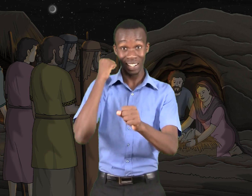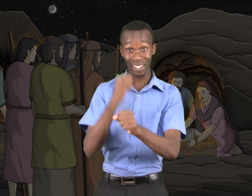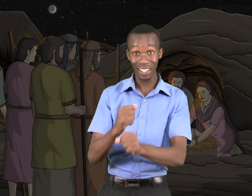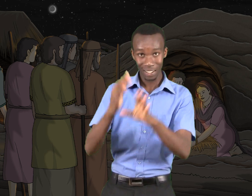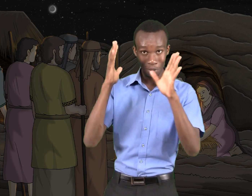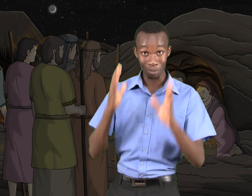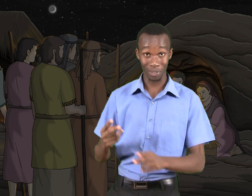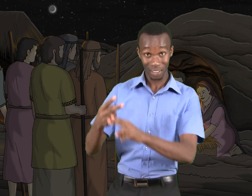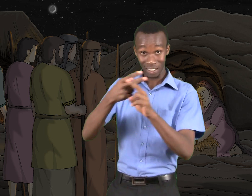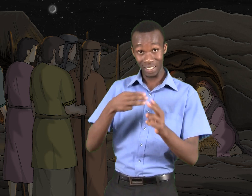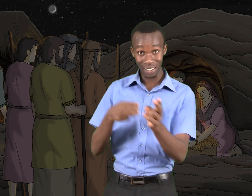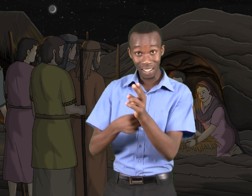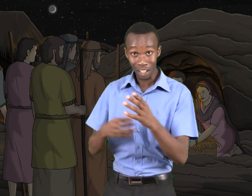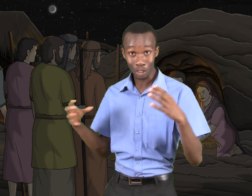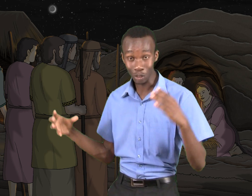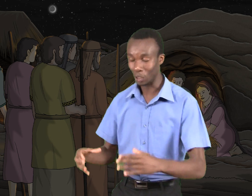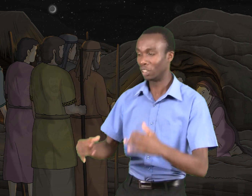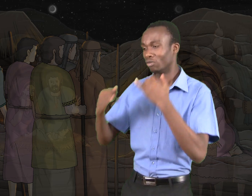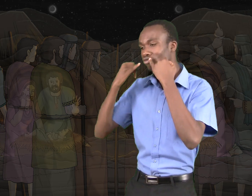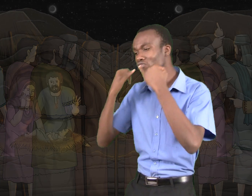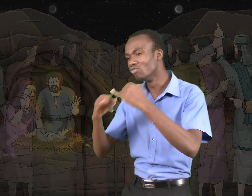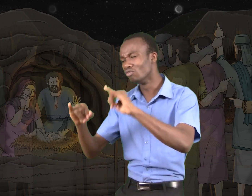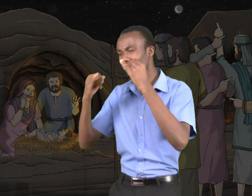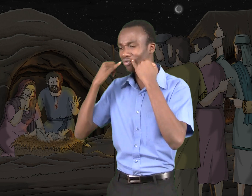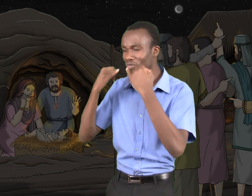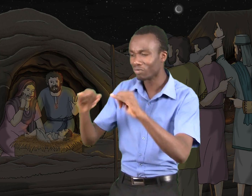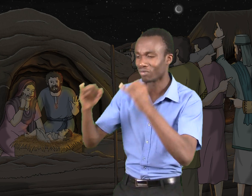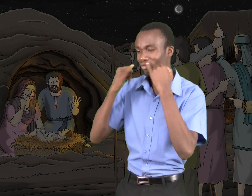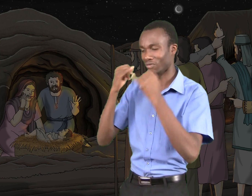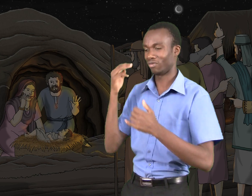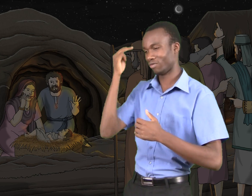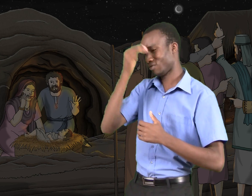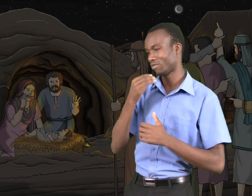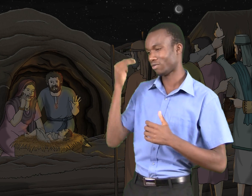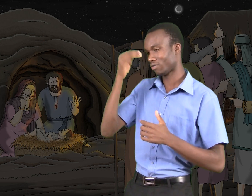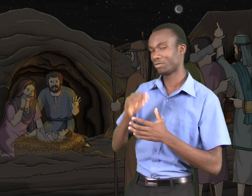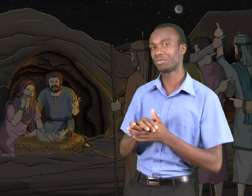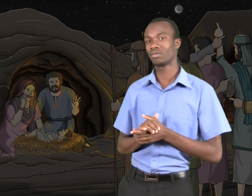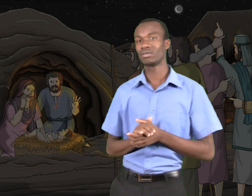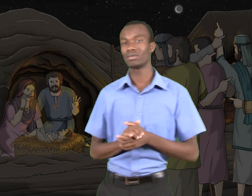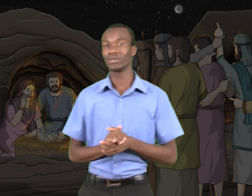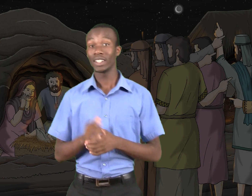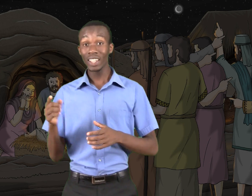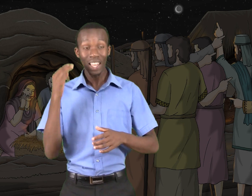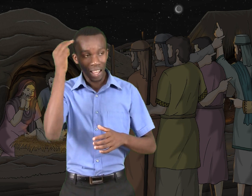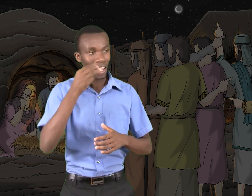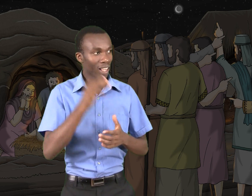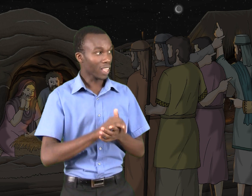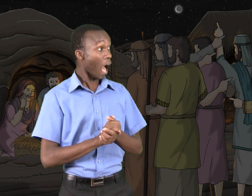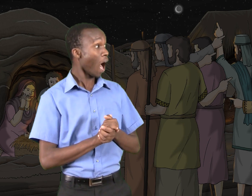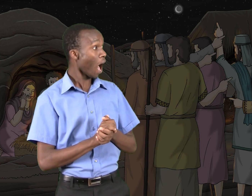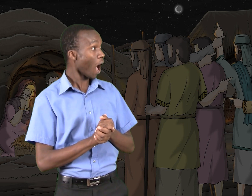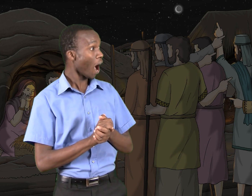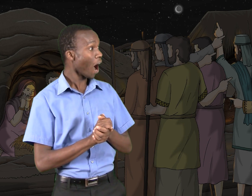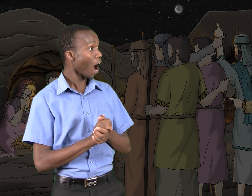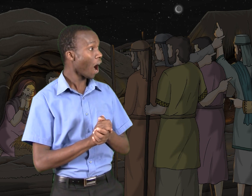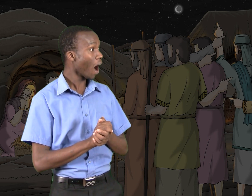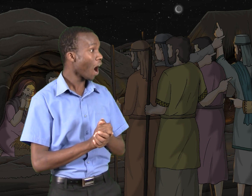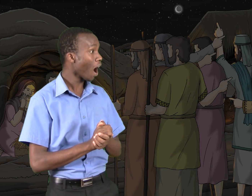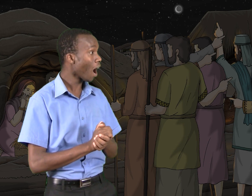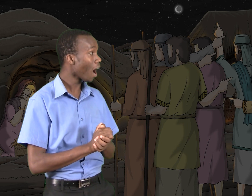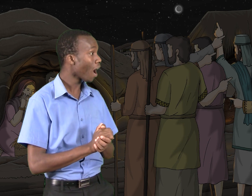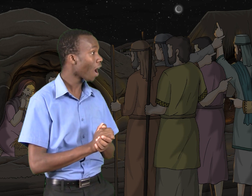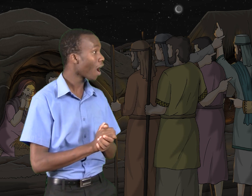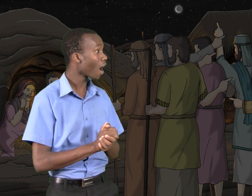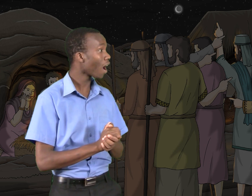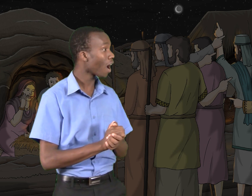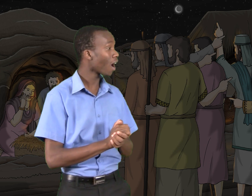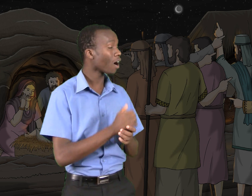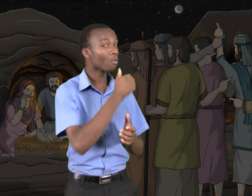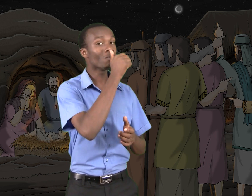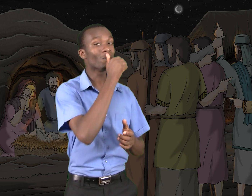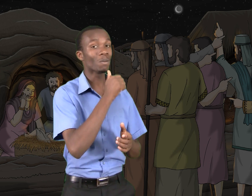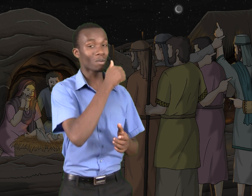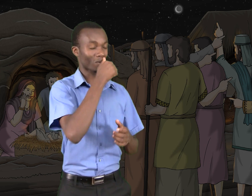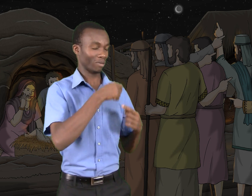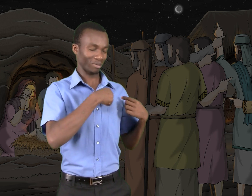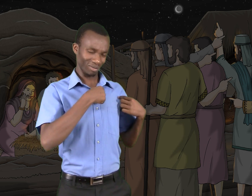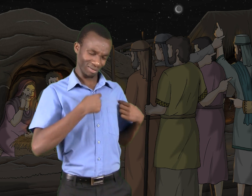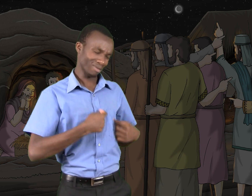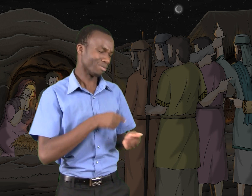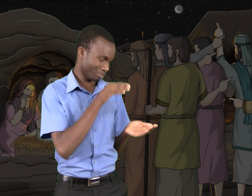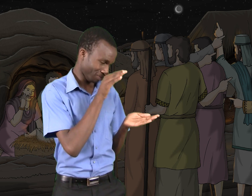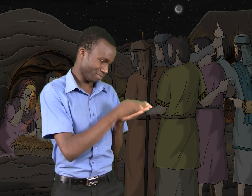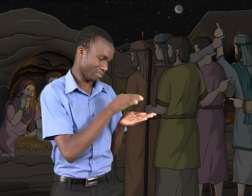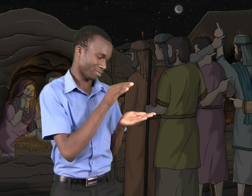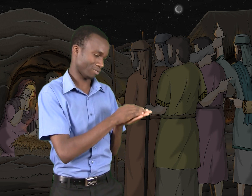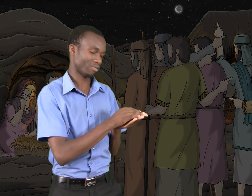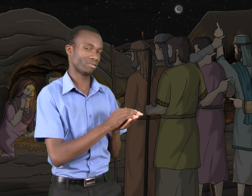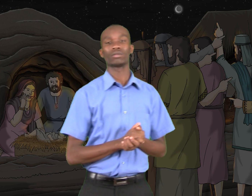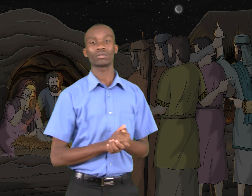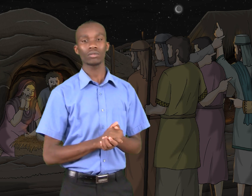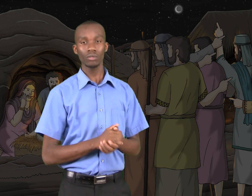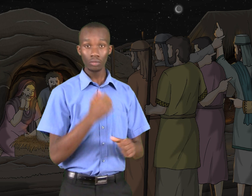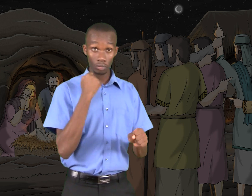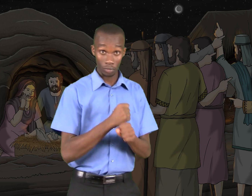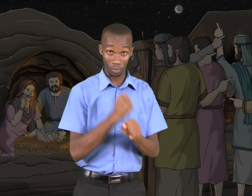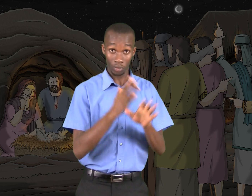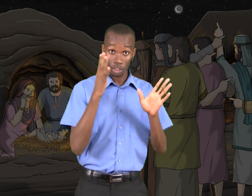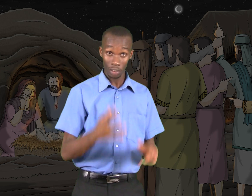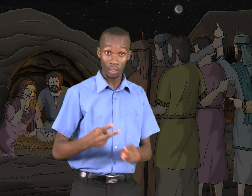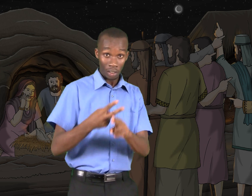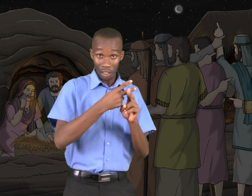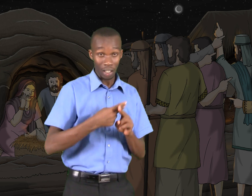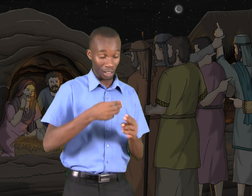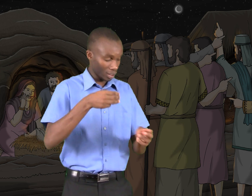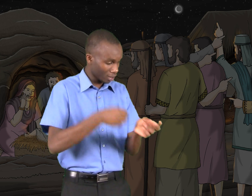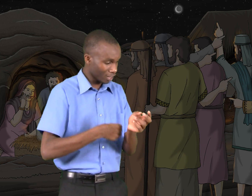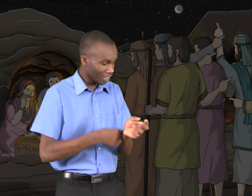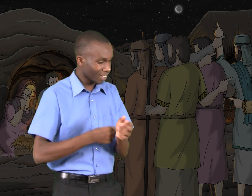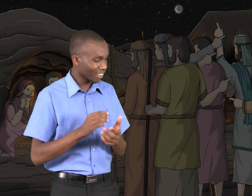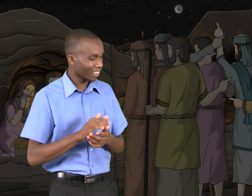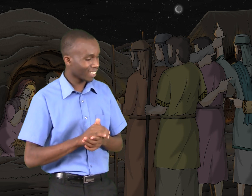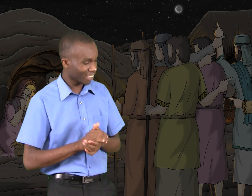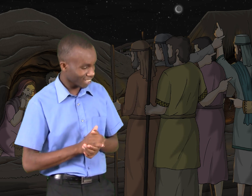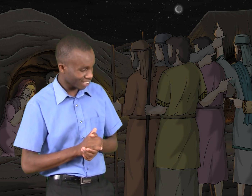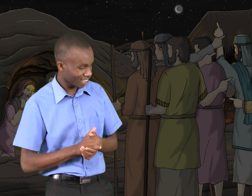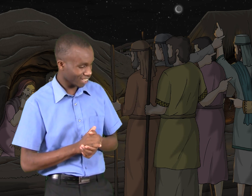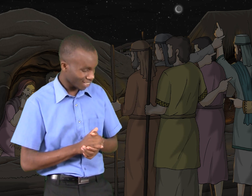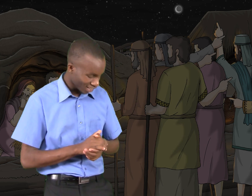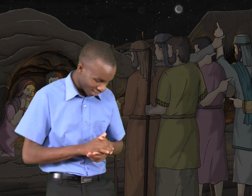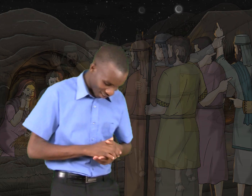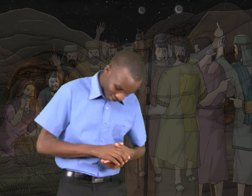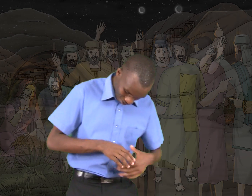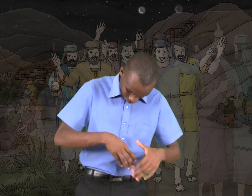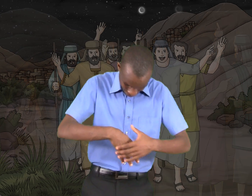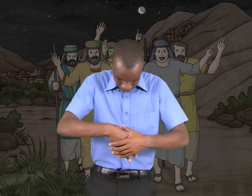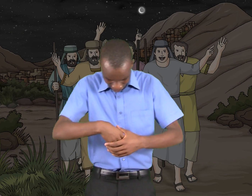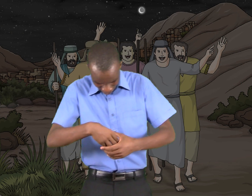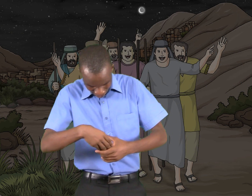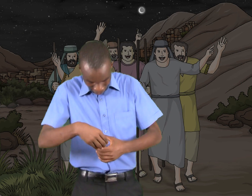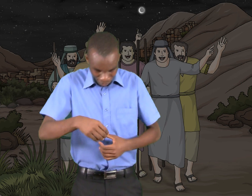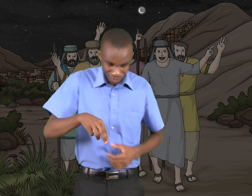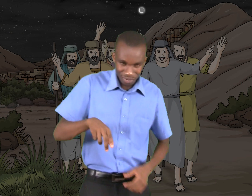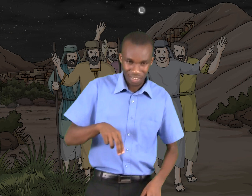After they had seen the Child, they spread the message they had received about Him. And all who heard it were amazed at what the shepherds said to them. But Mary treasured up all these things and pondered them in her heart.